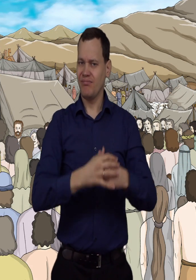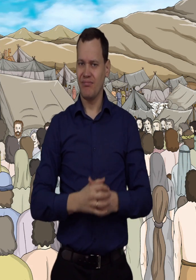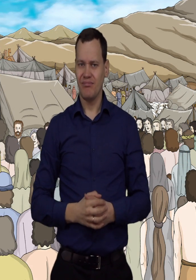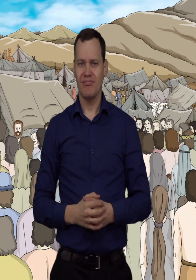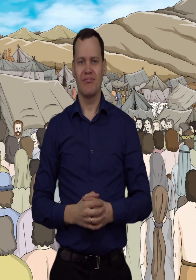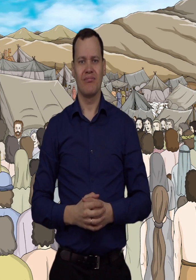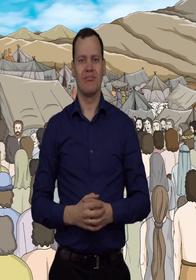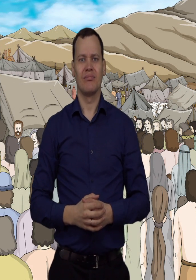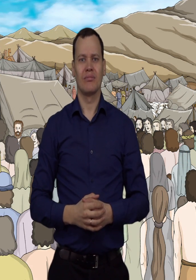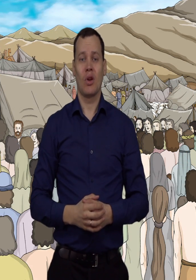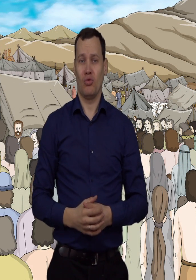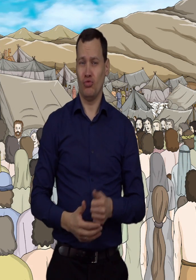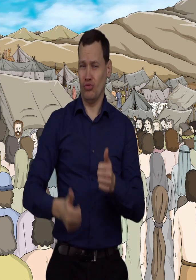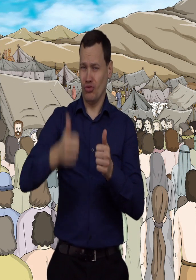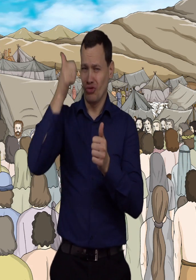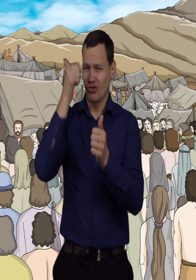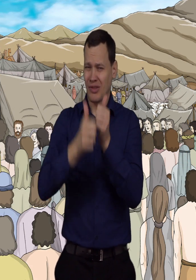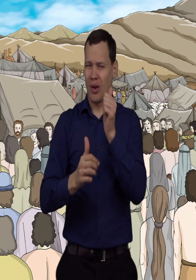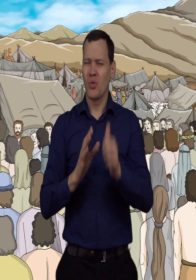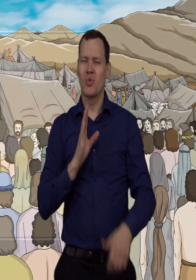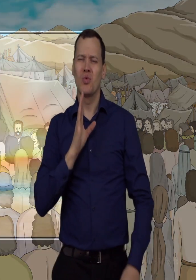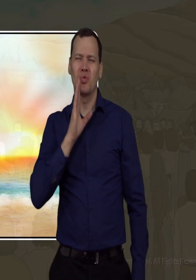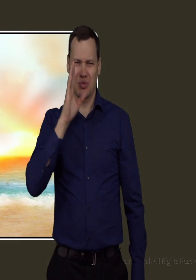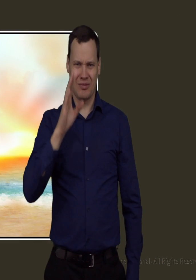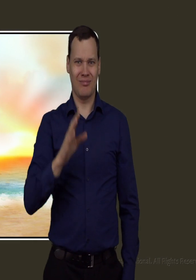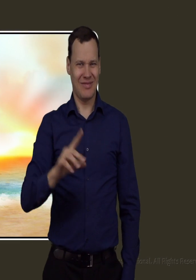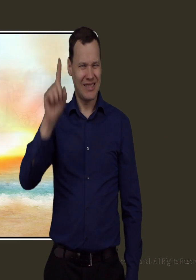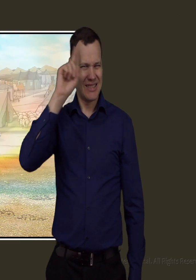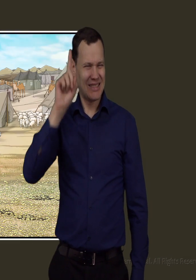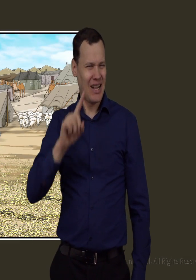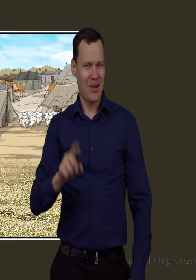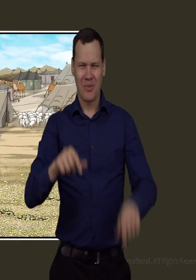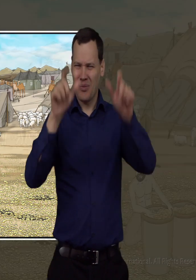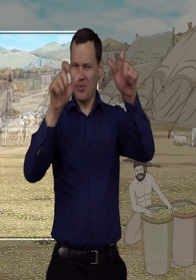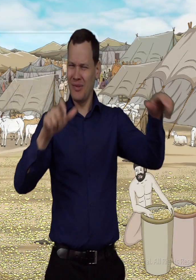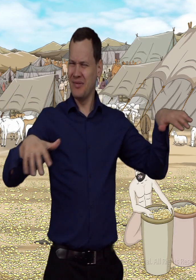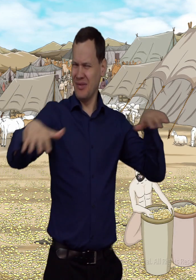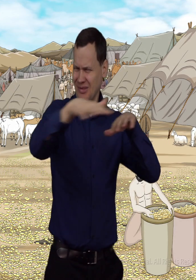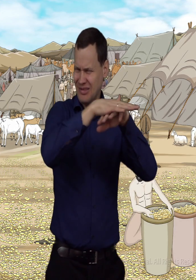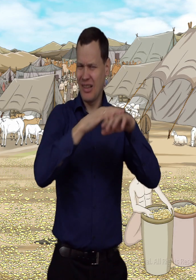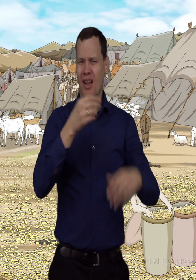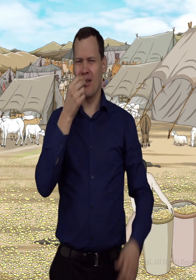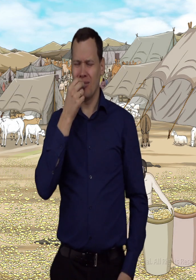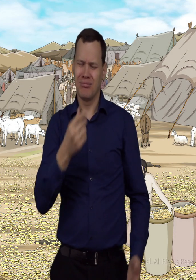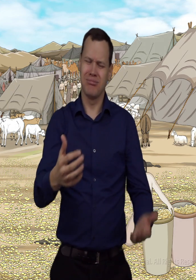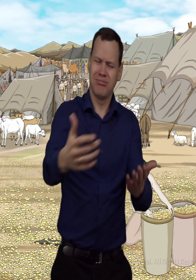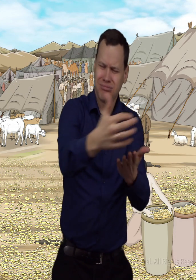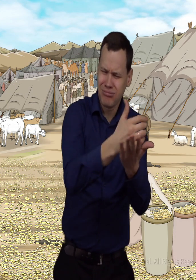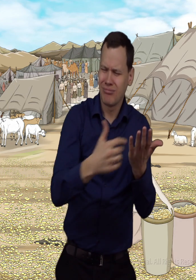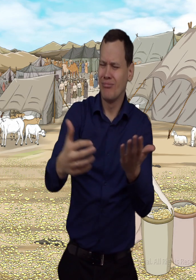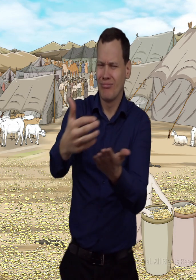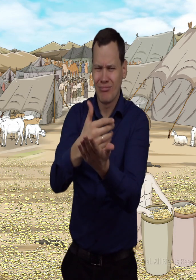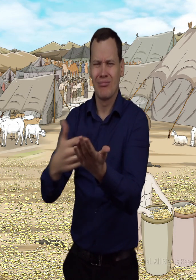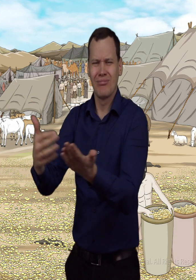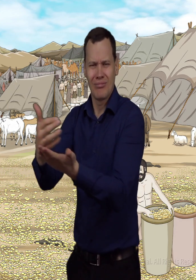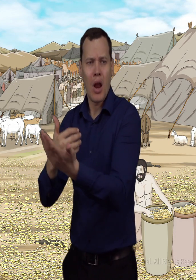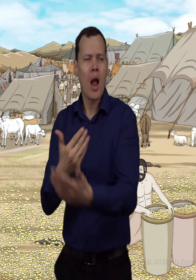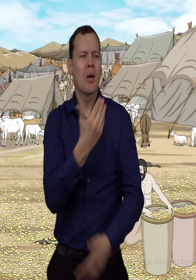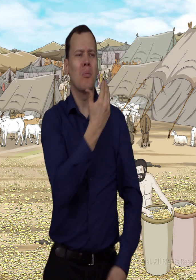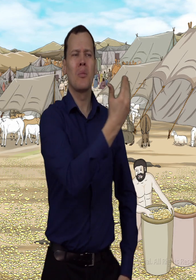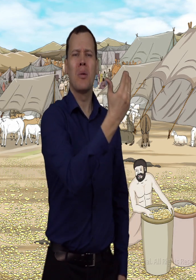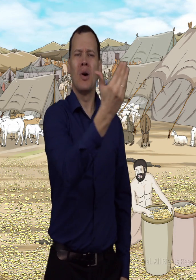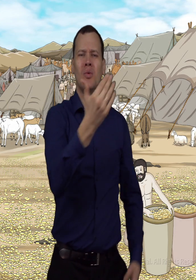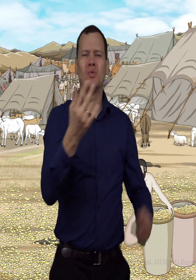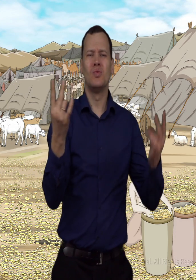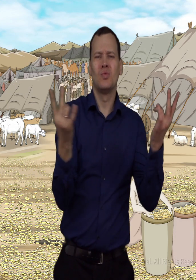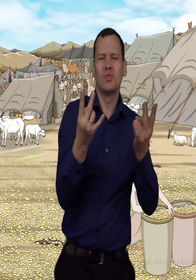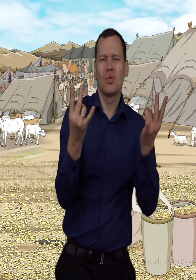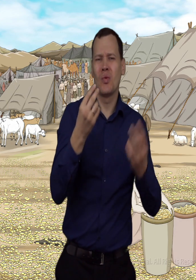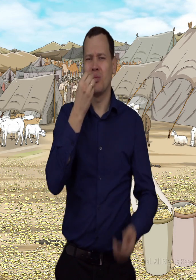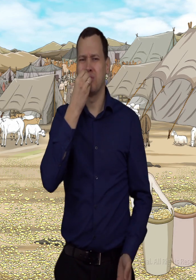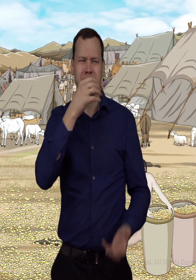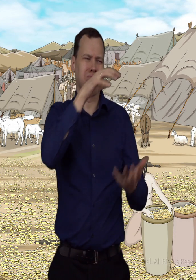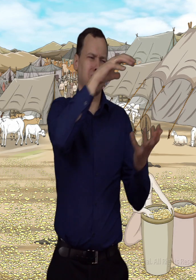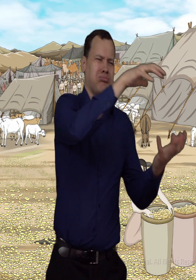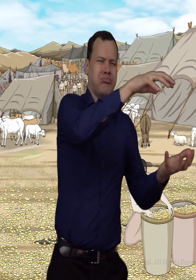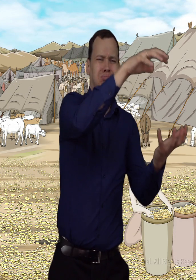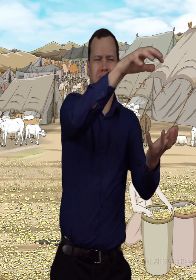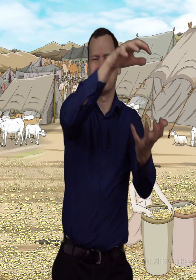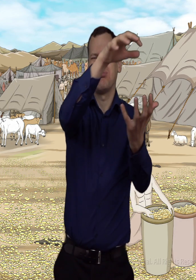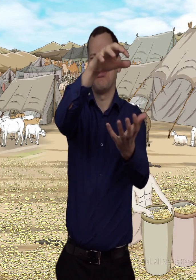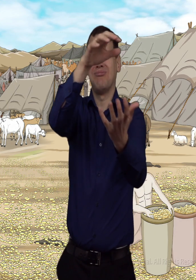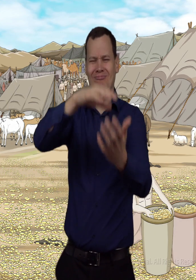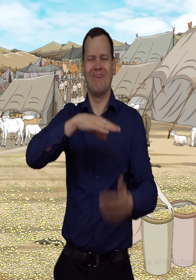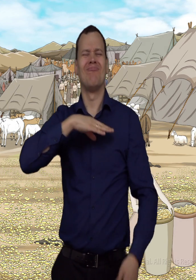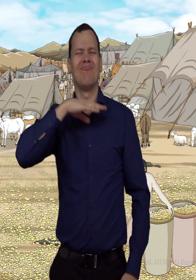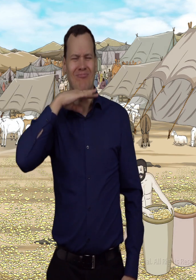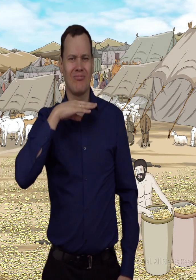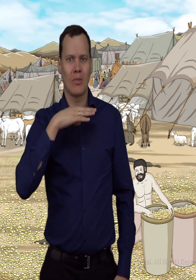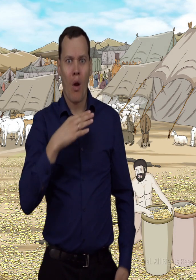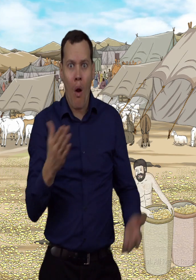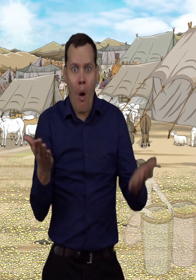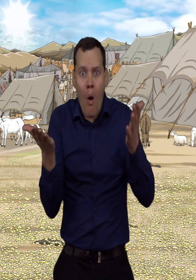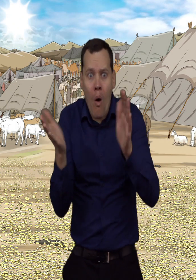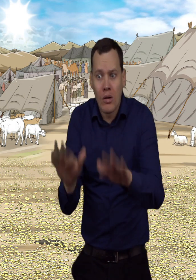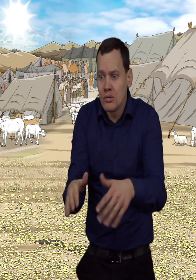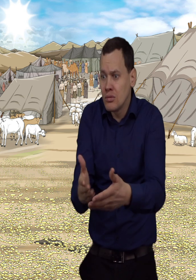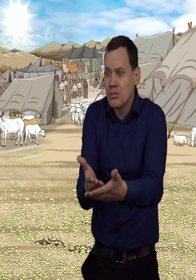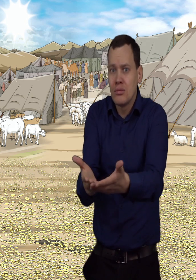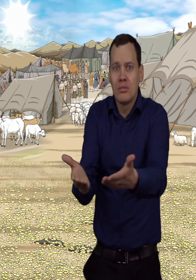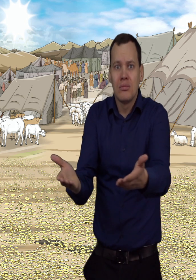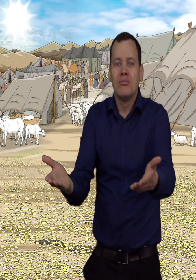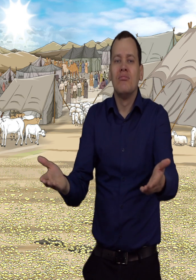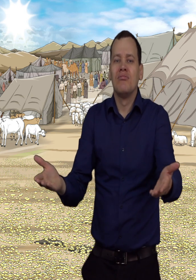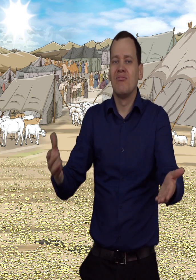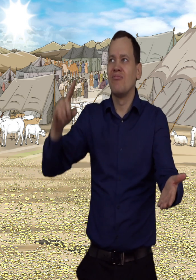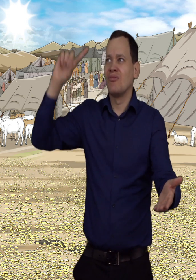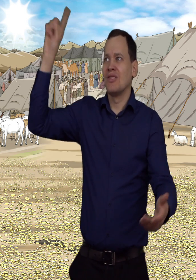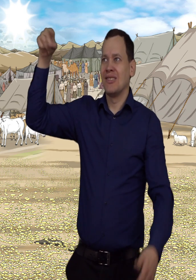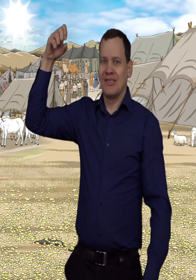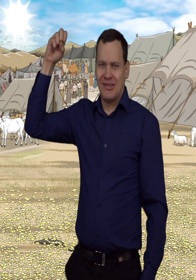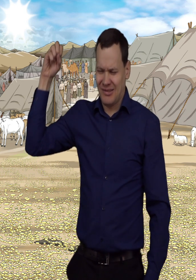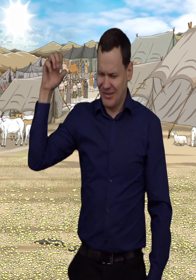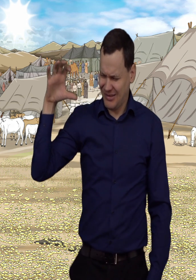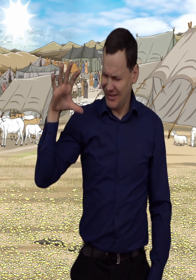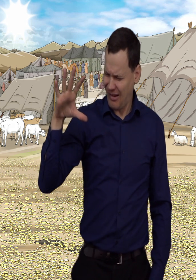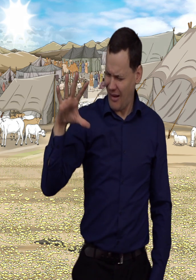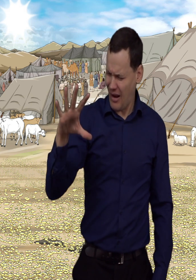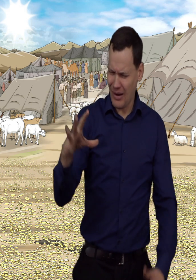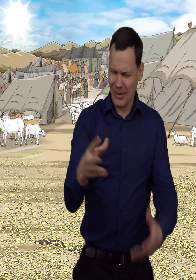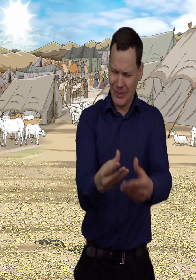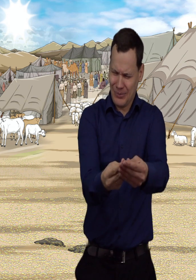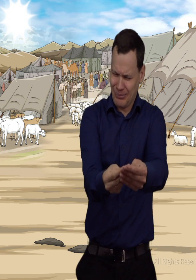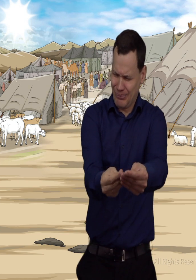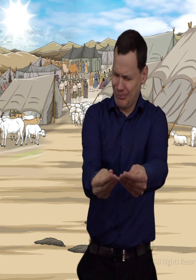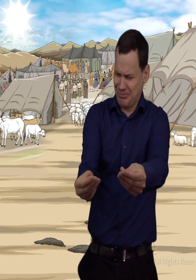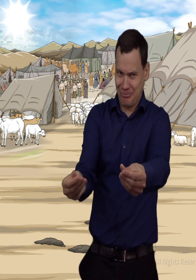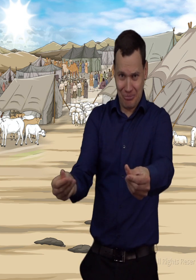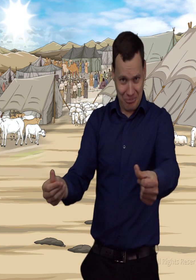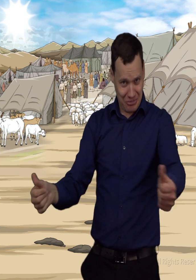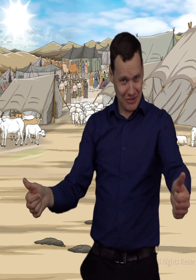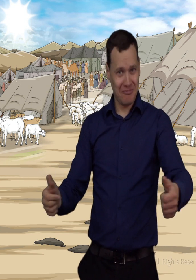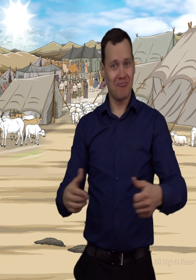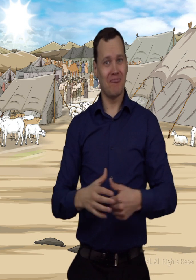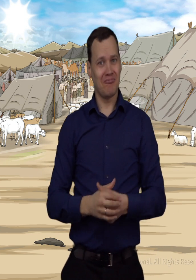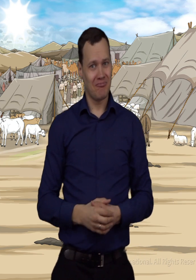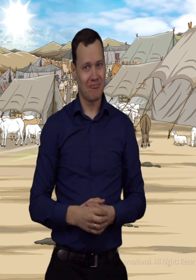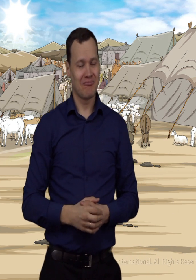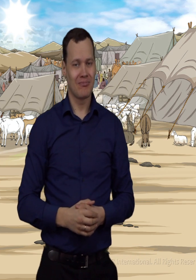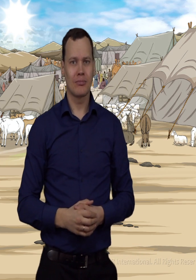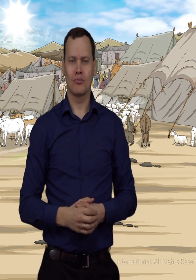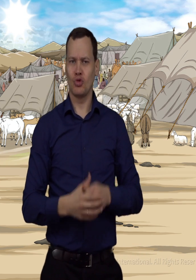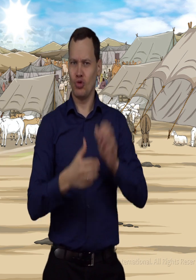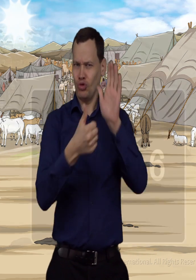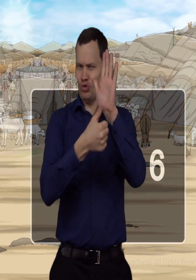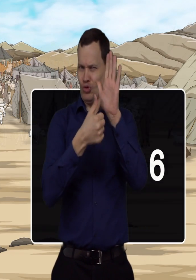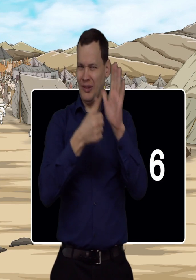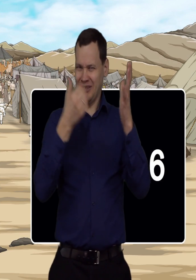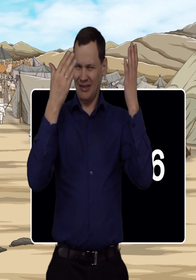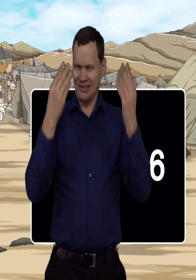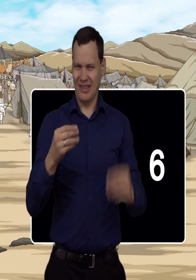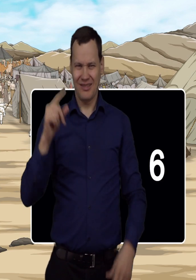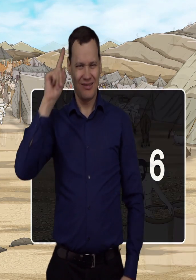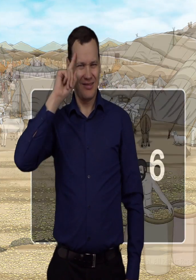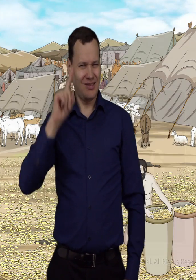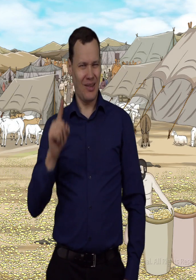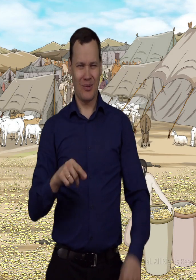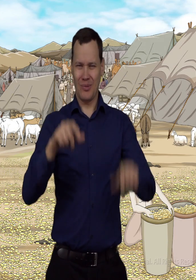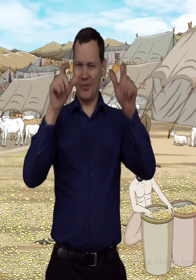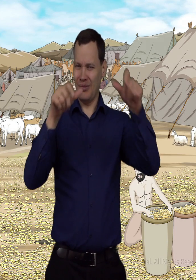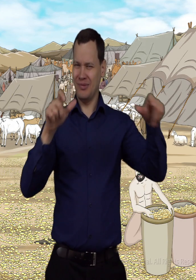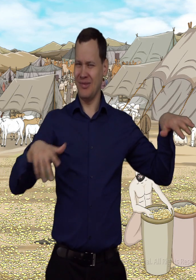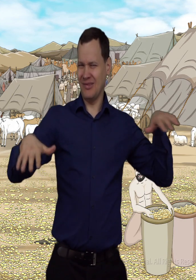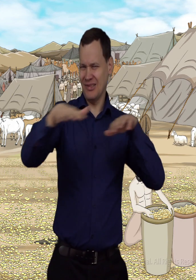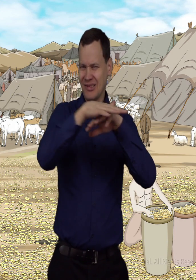Every morning each one gathered as much as was needed, and when the sun grew hot, it melted away.